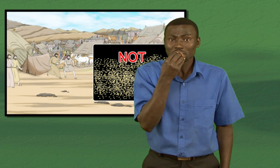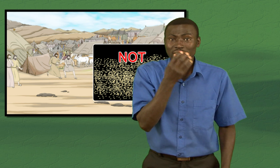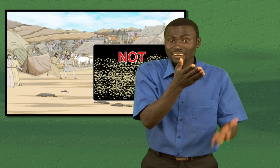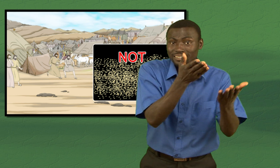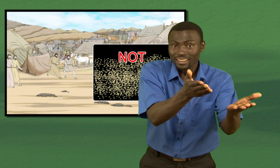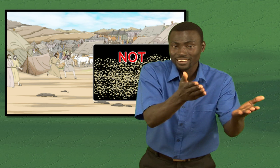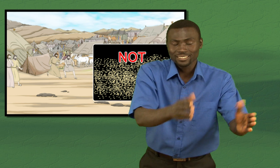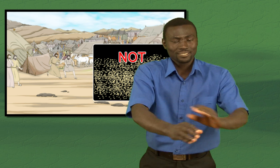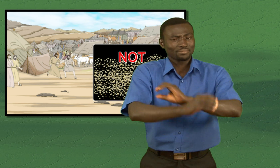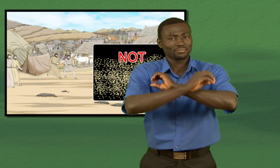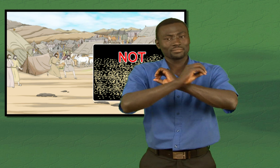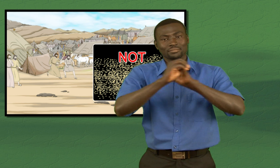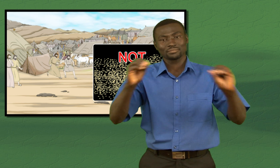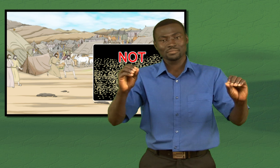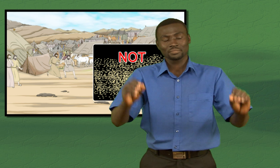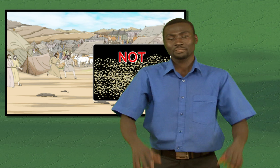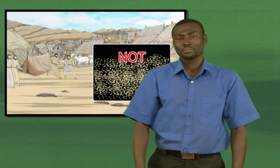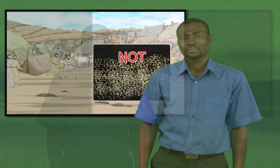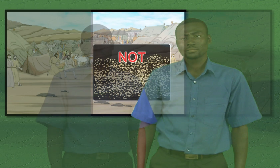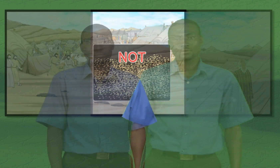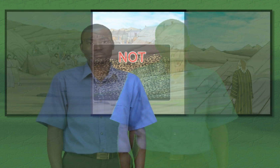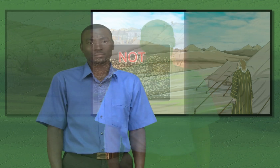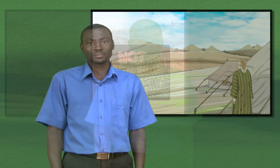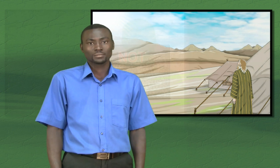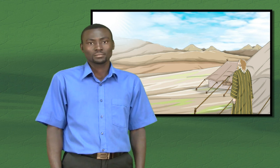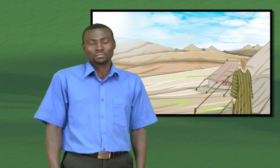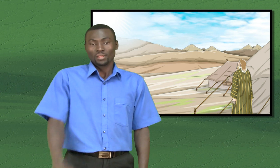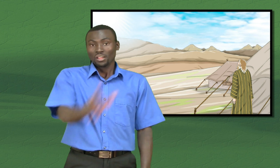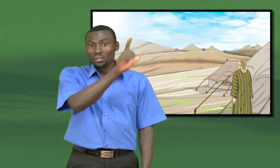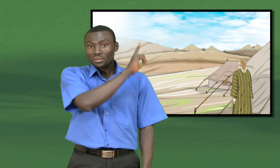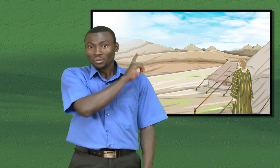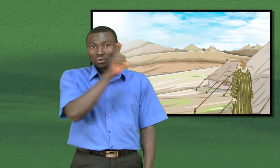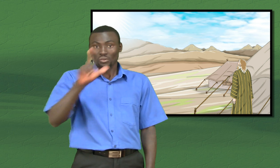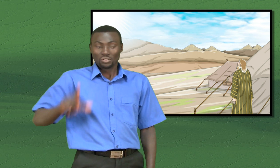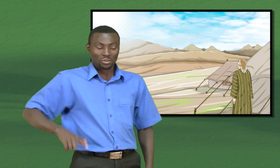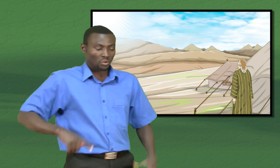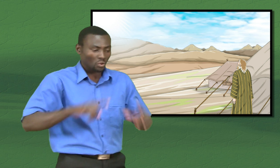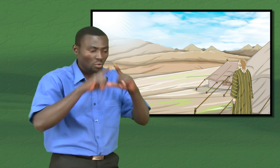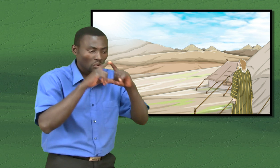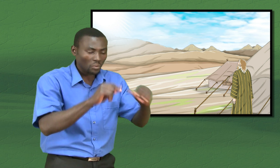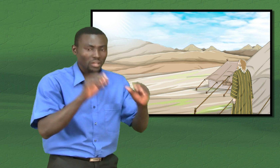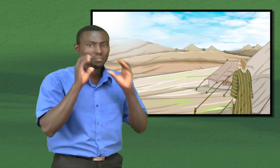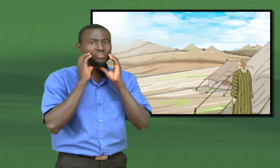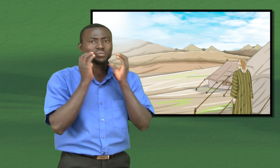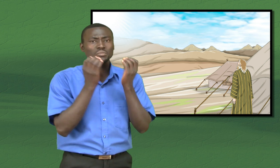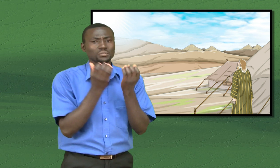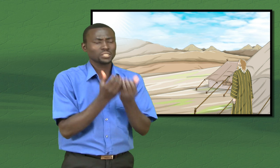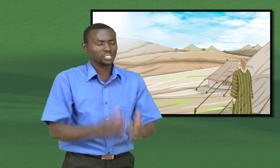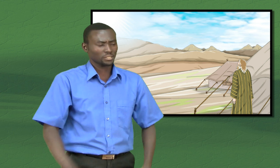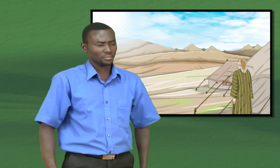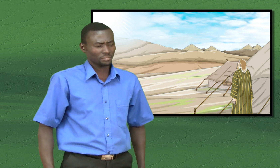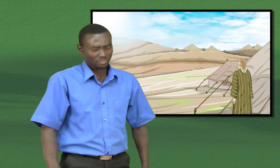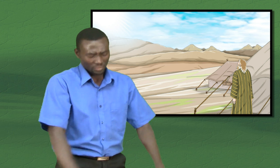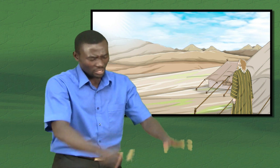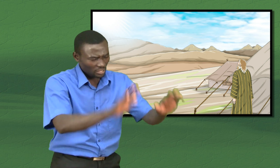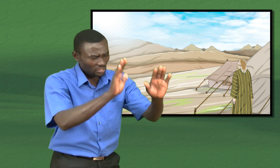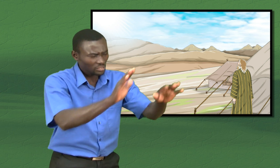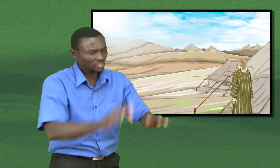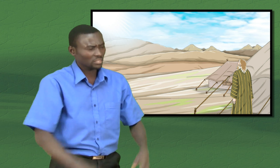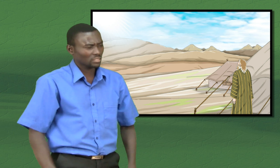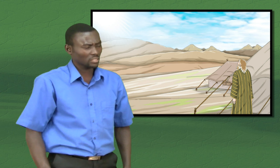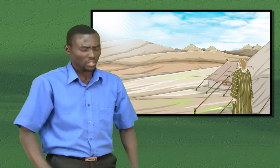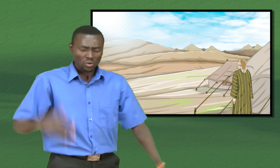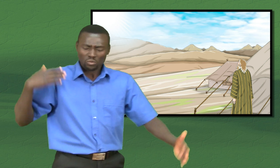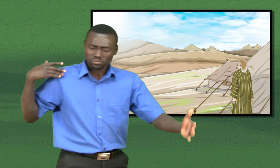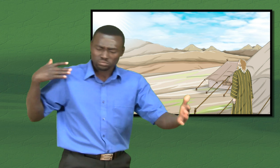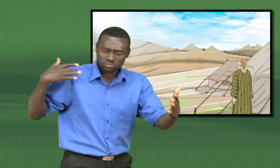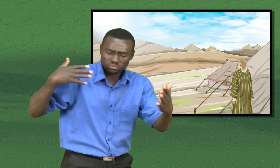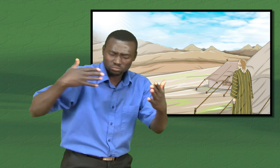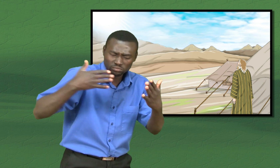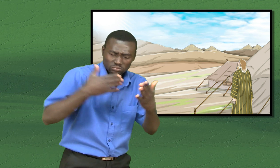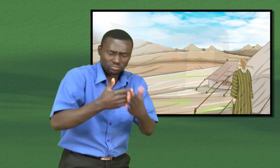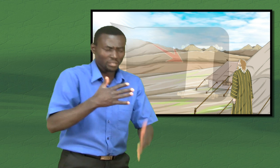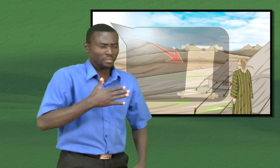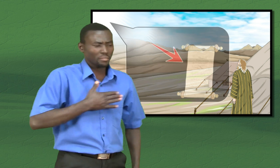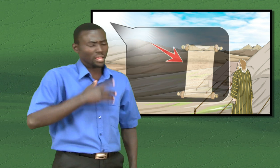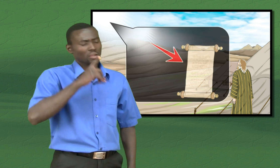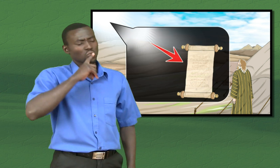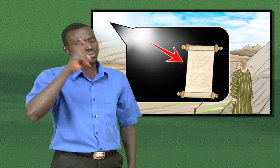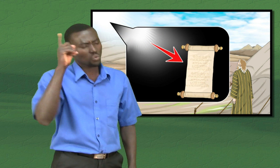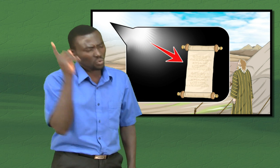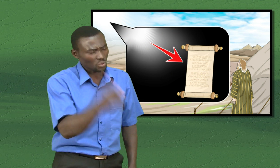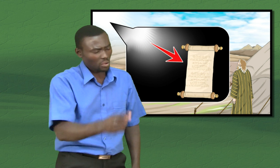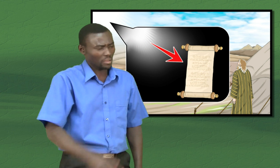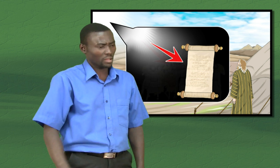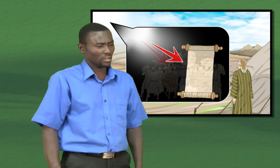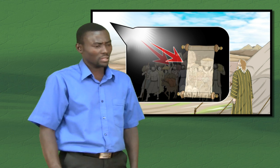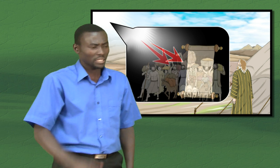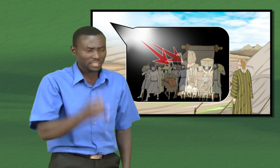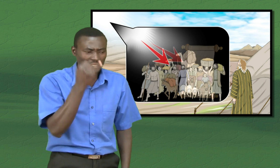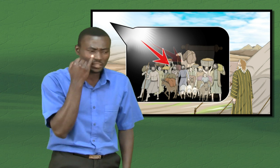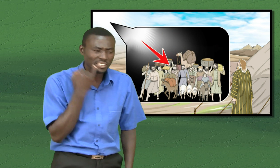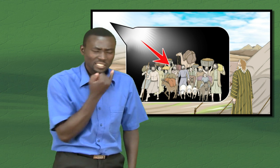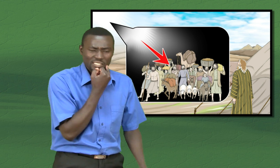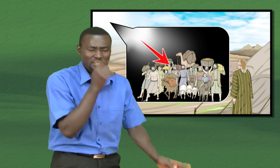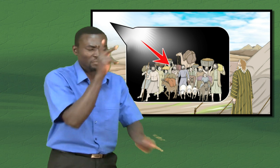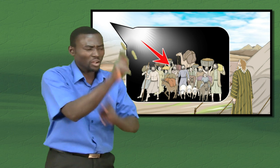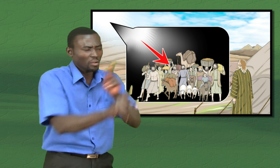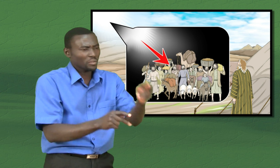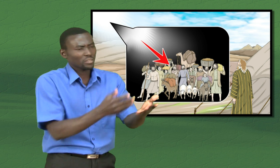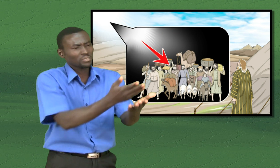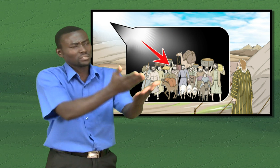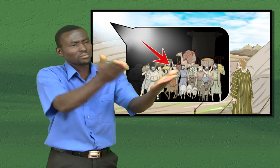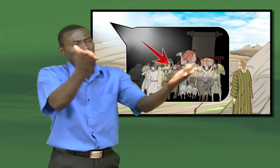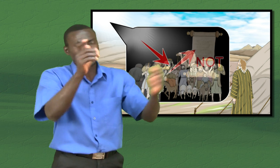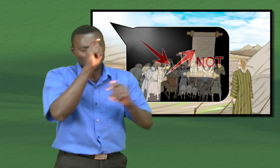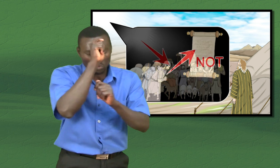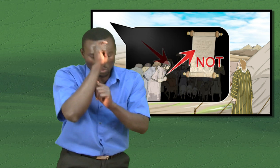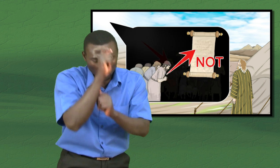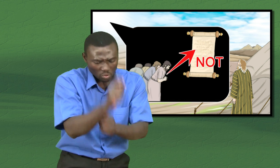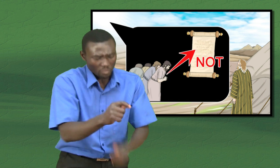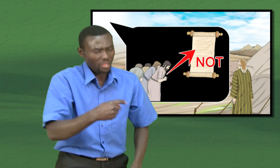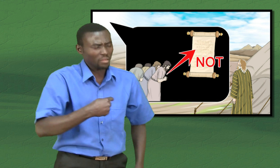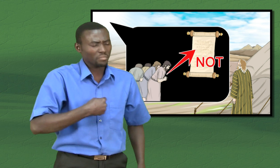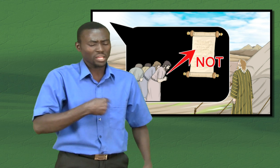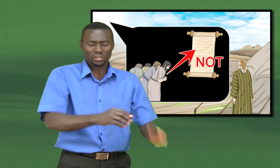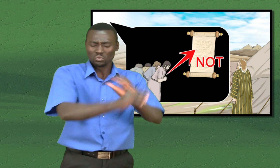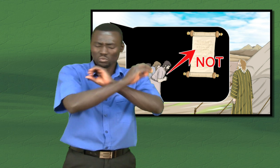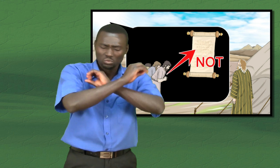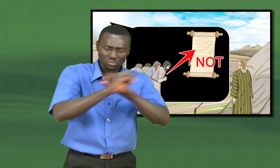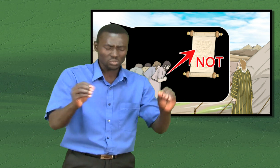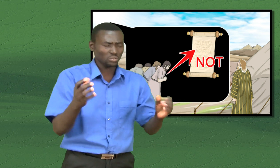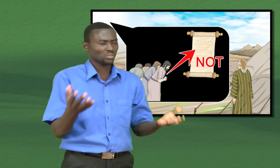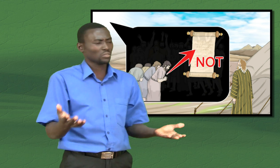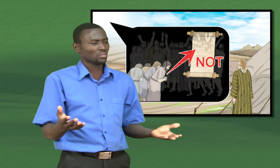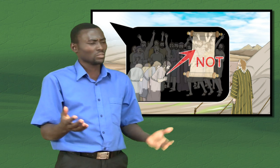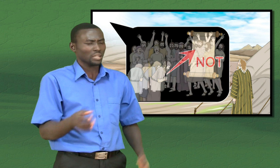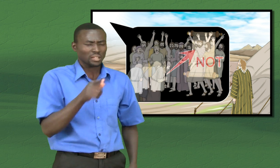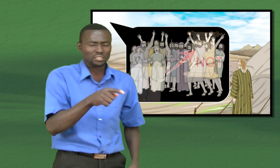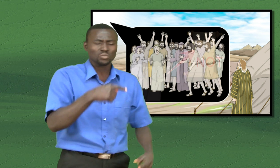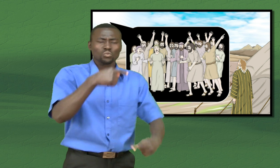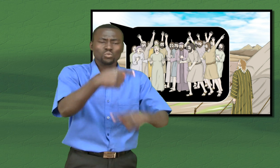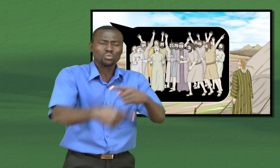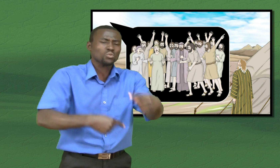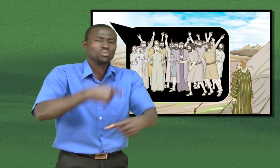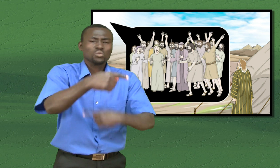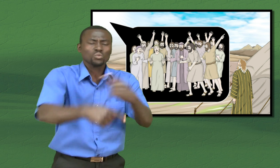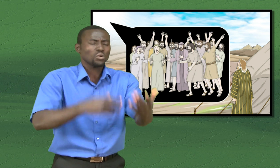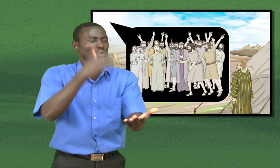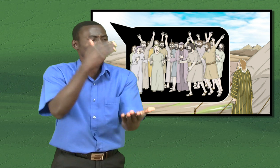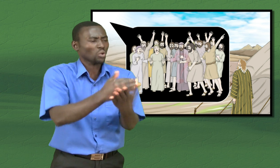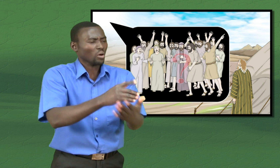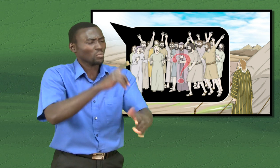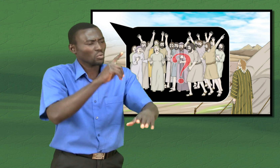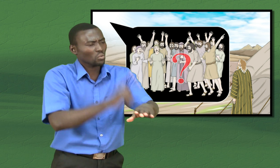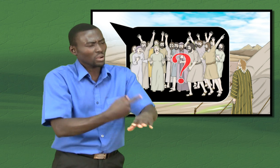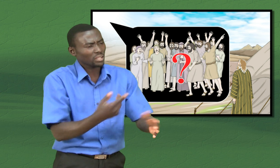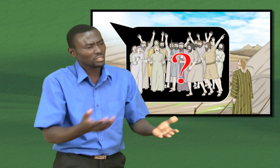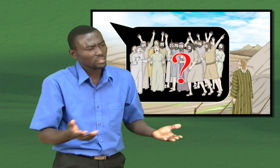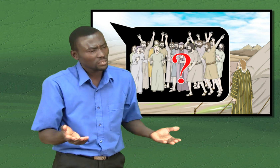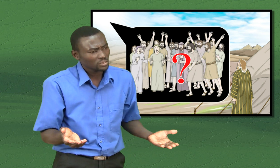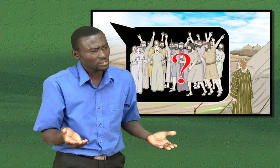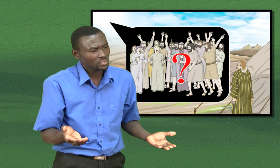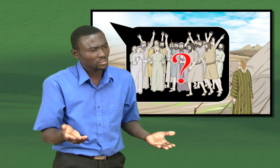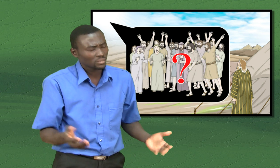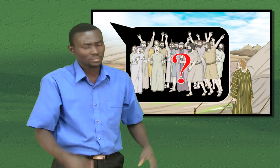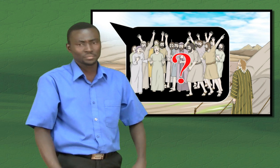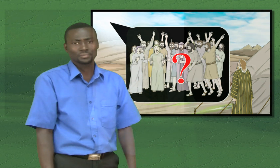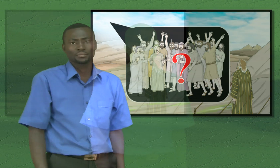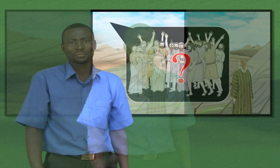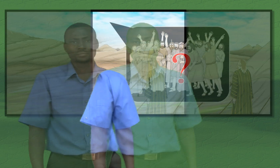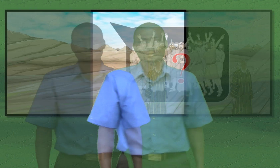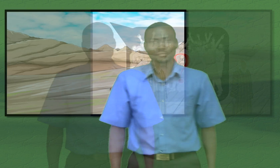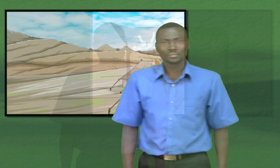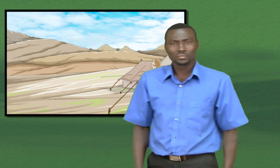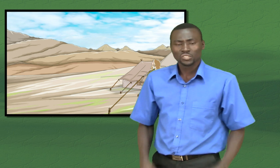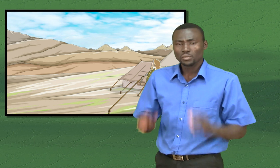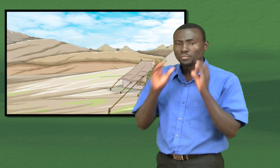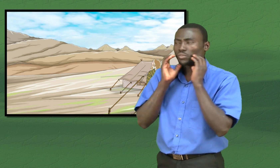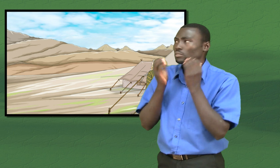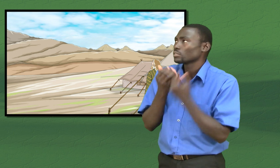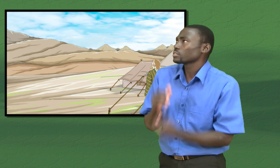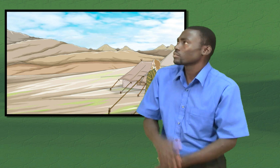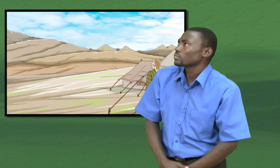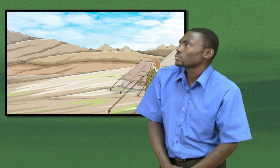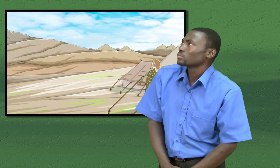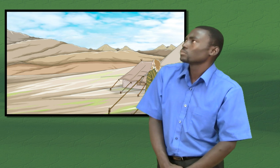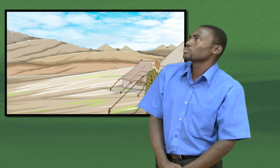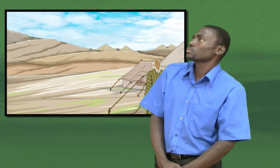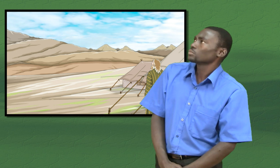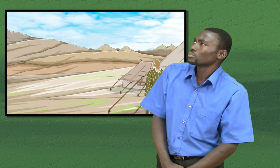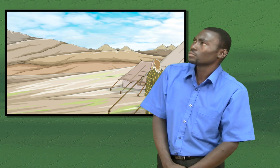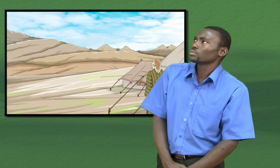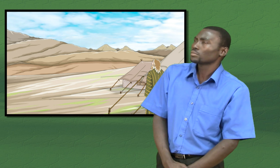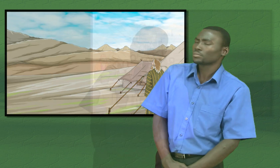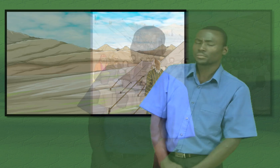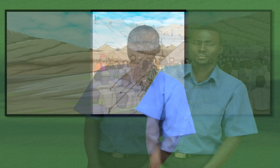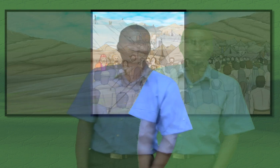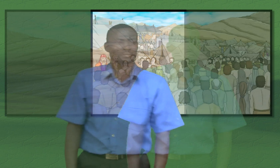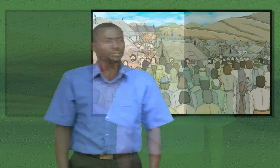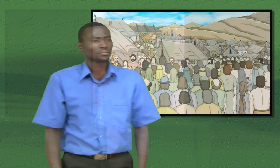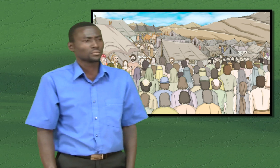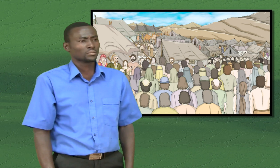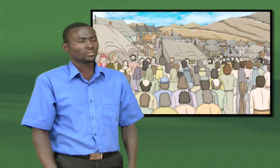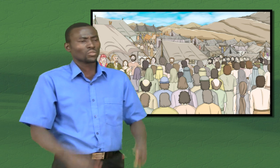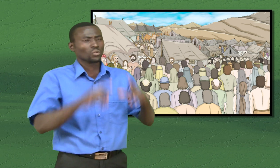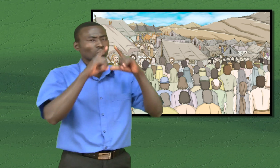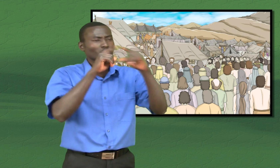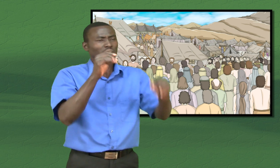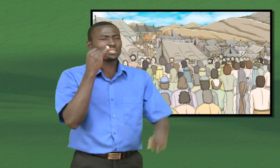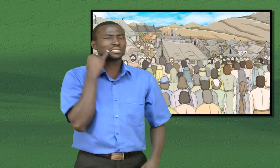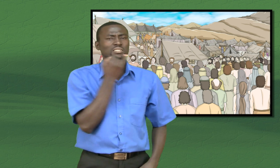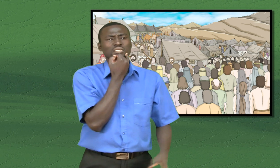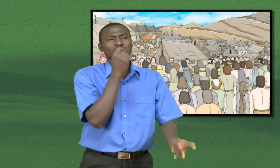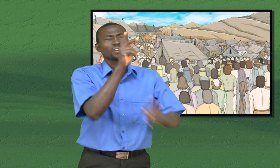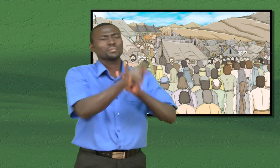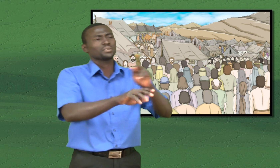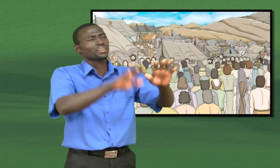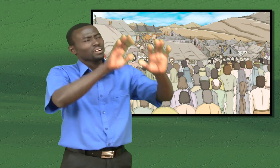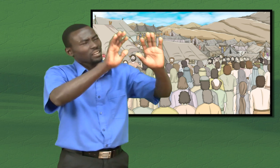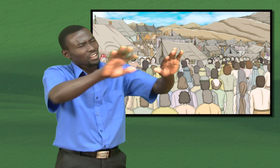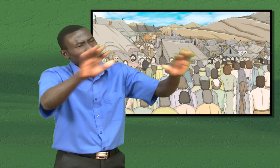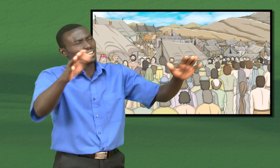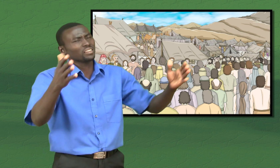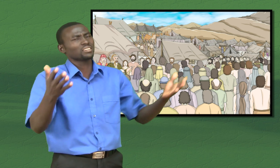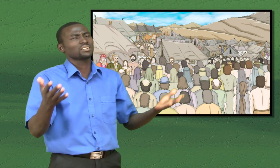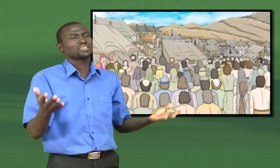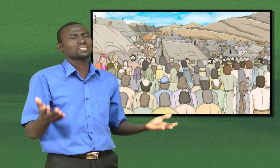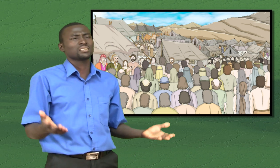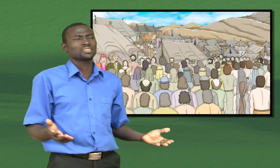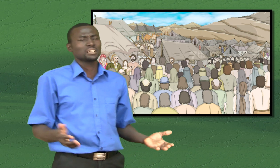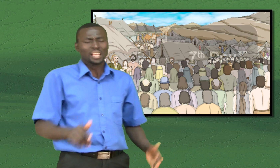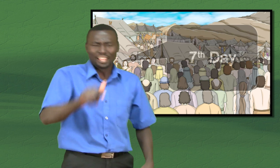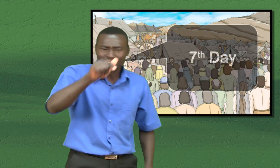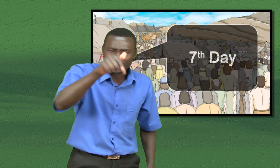Then the LORD said to Moses, “How long will you refuse to keep My commandments and instructions?